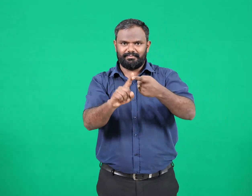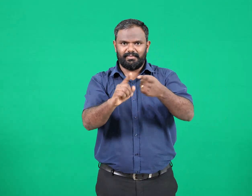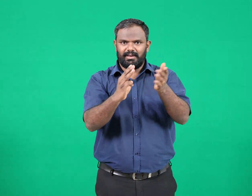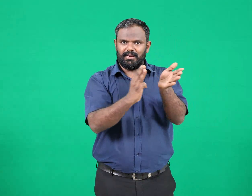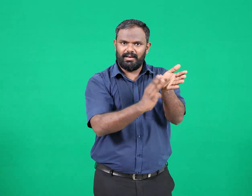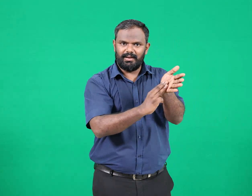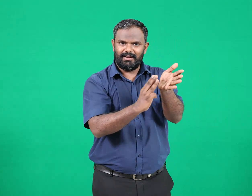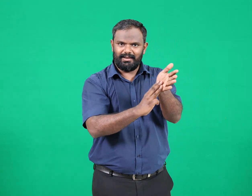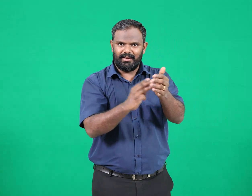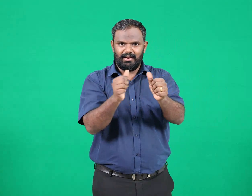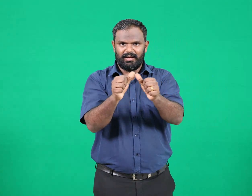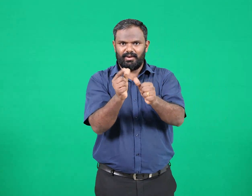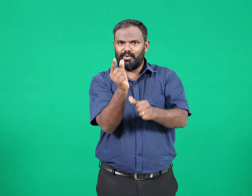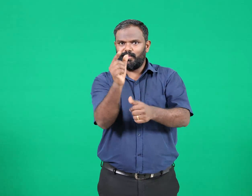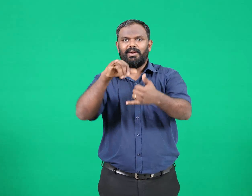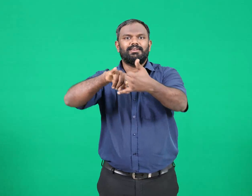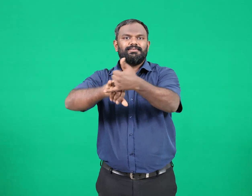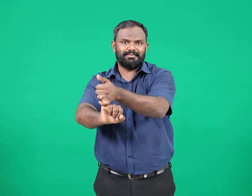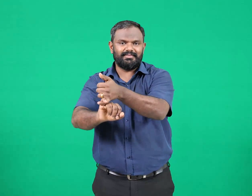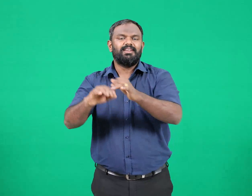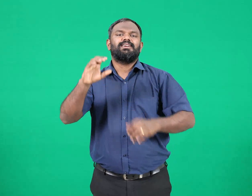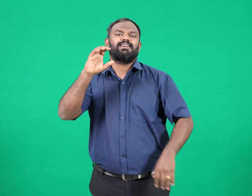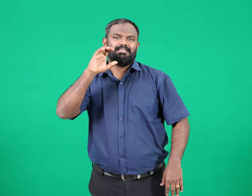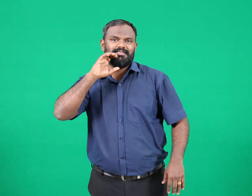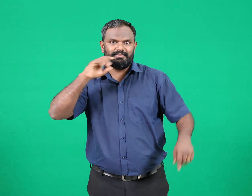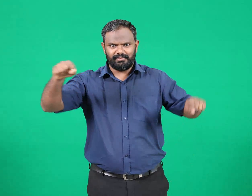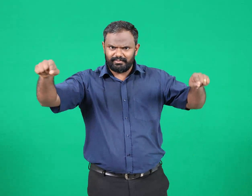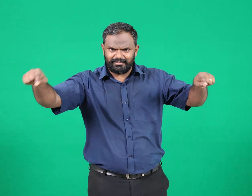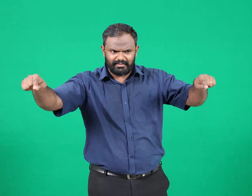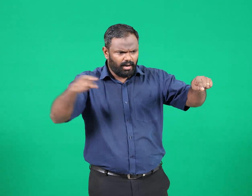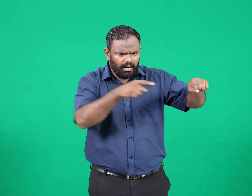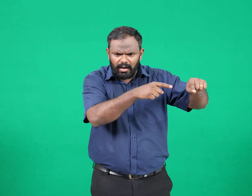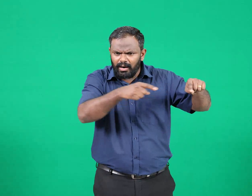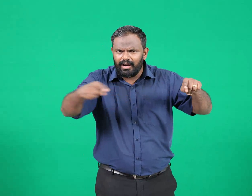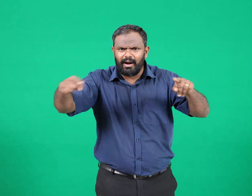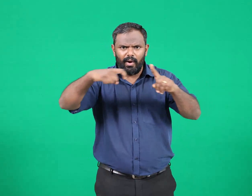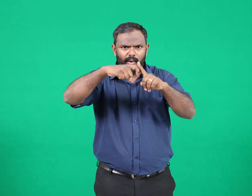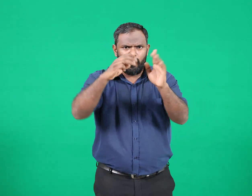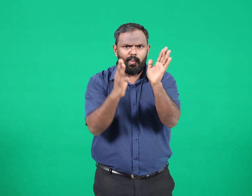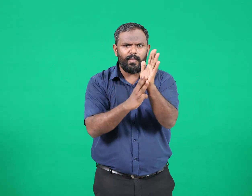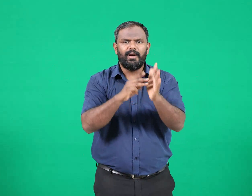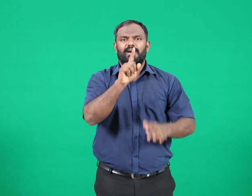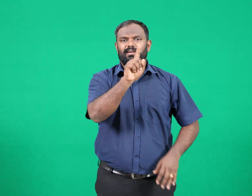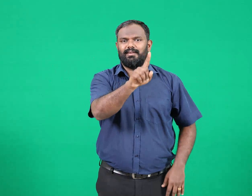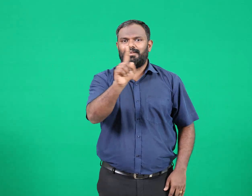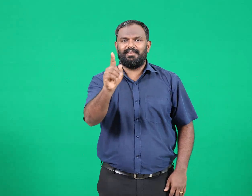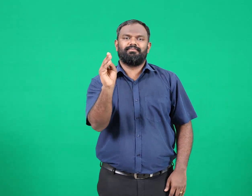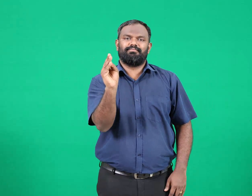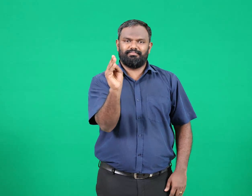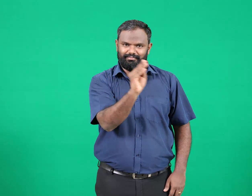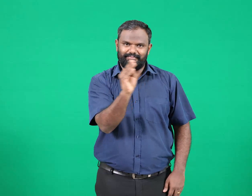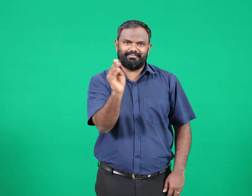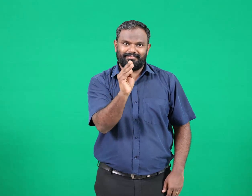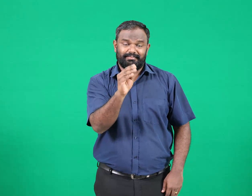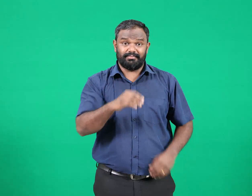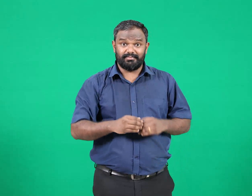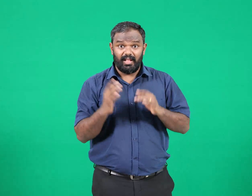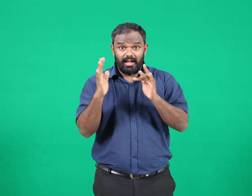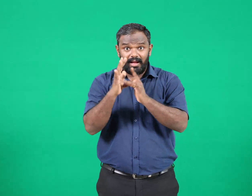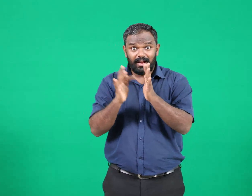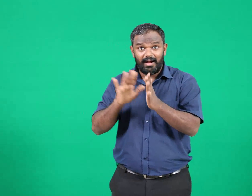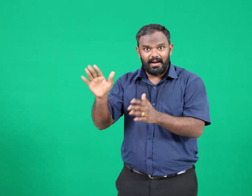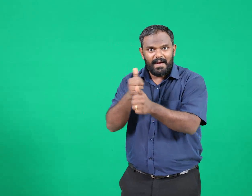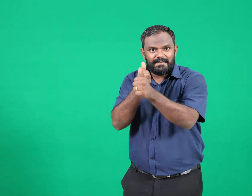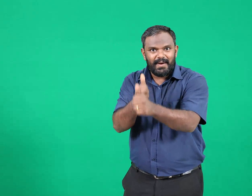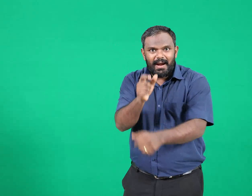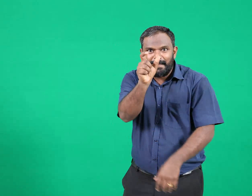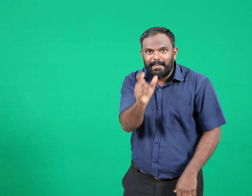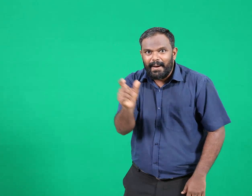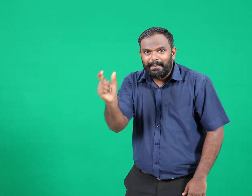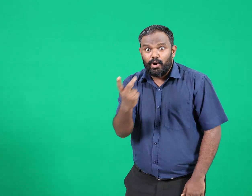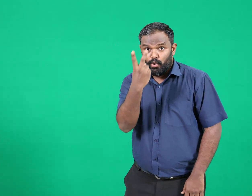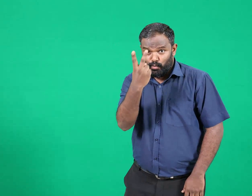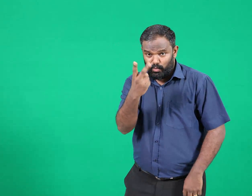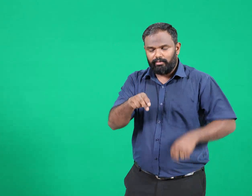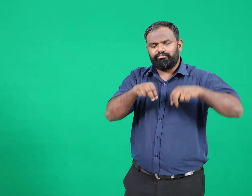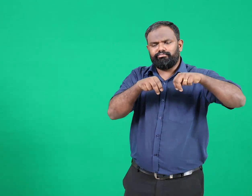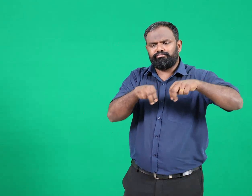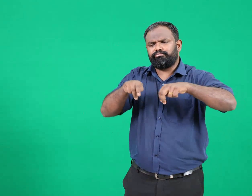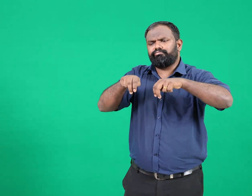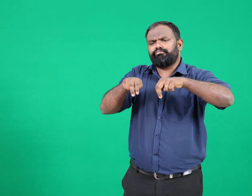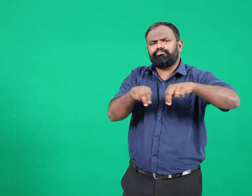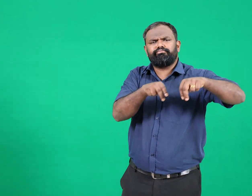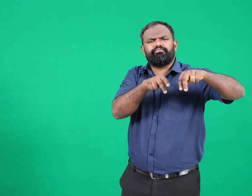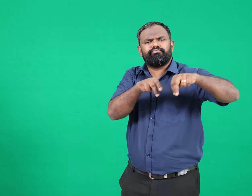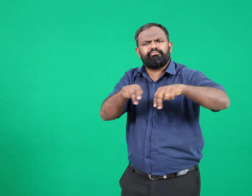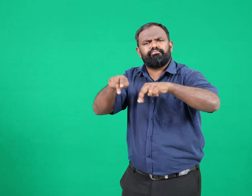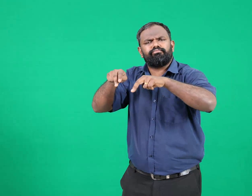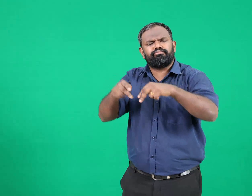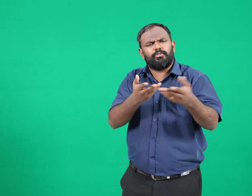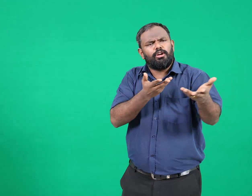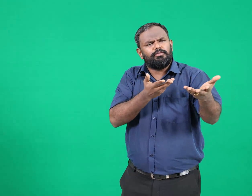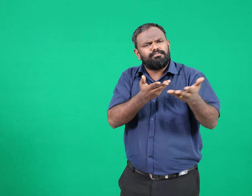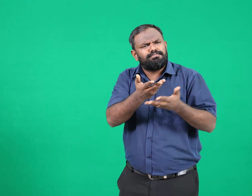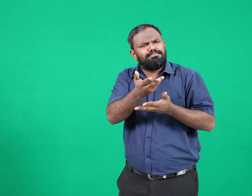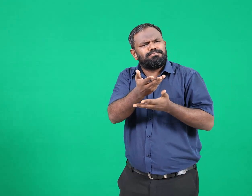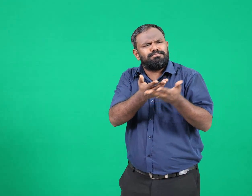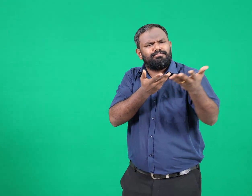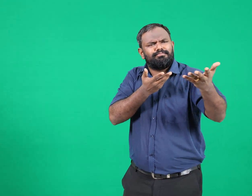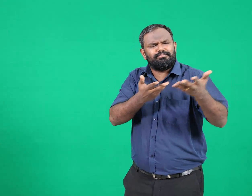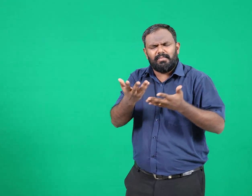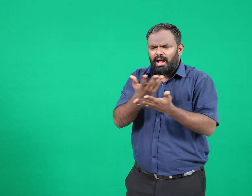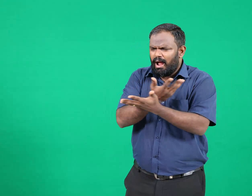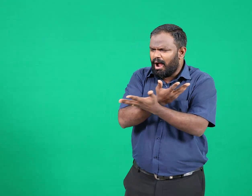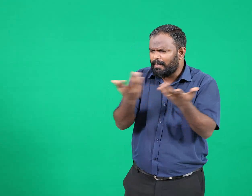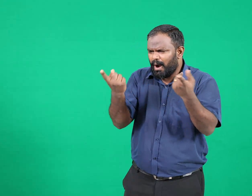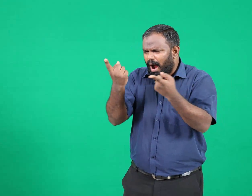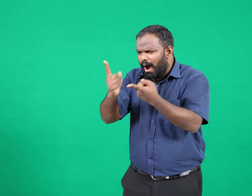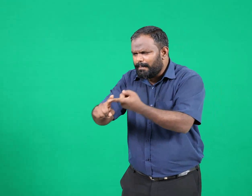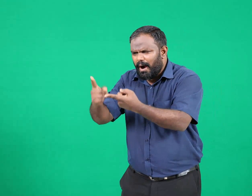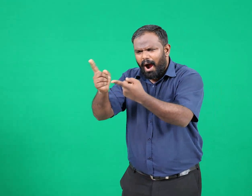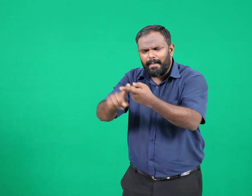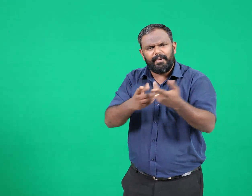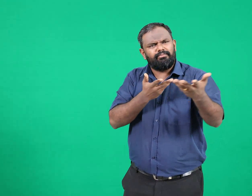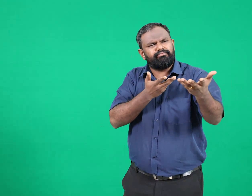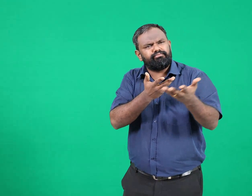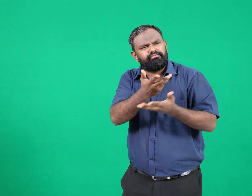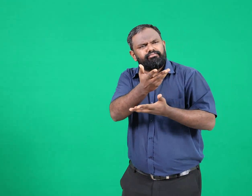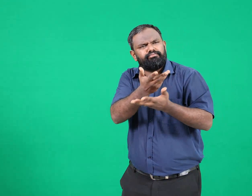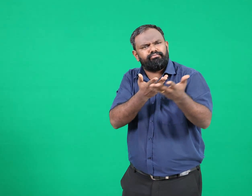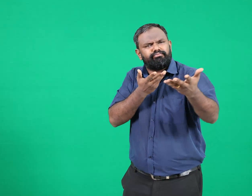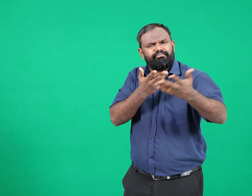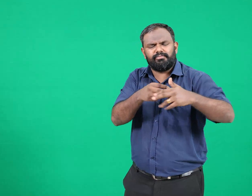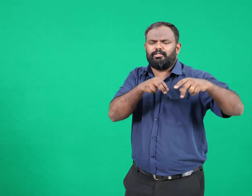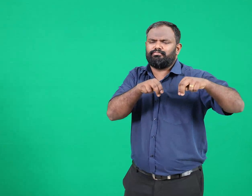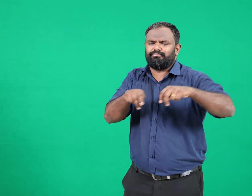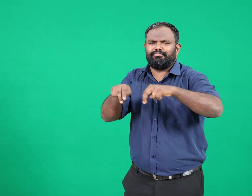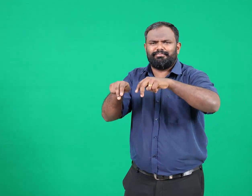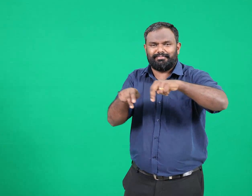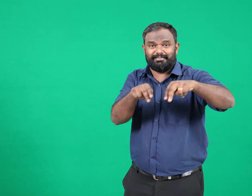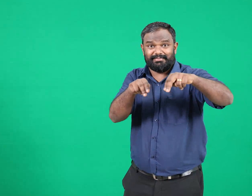They were talking with each other about everything that had happened.